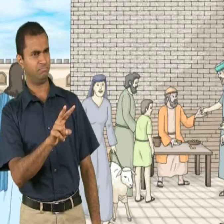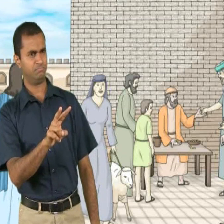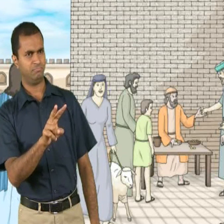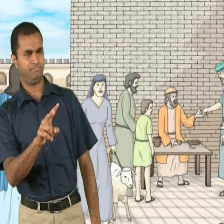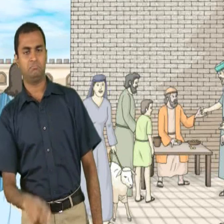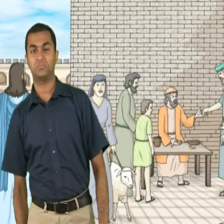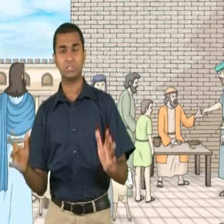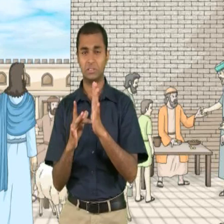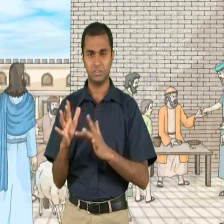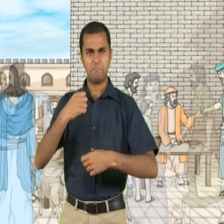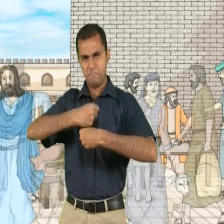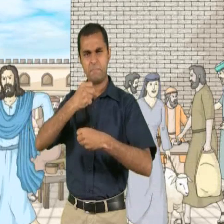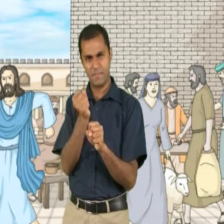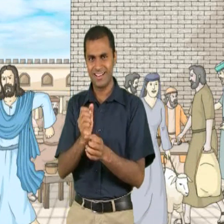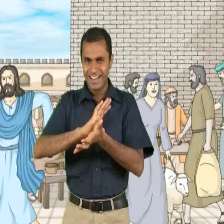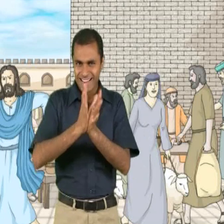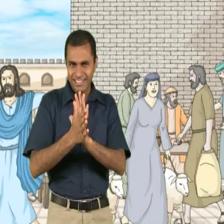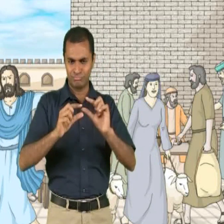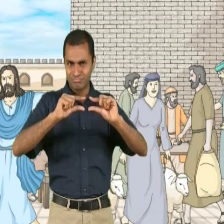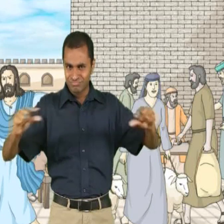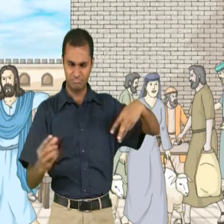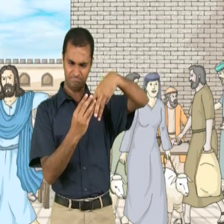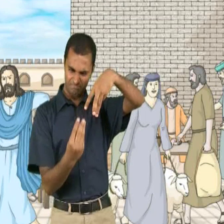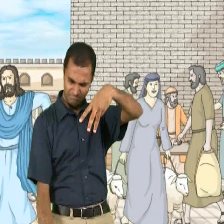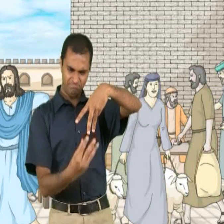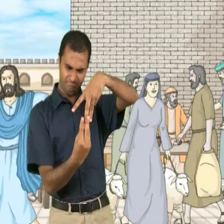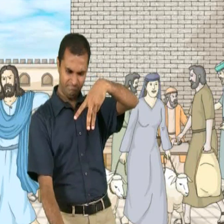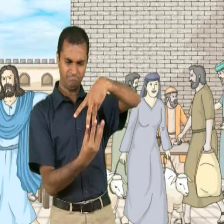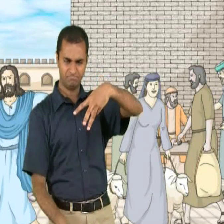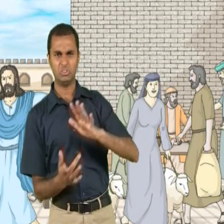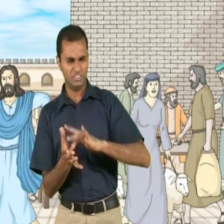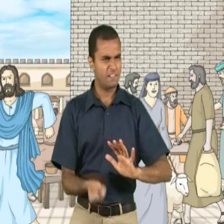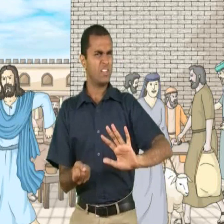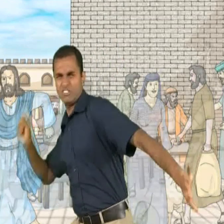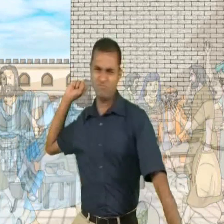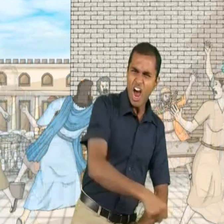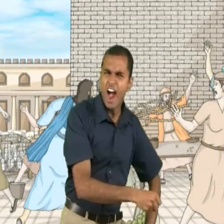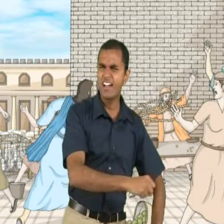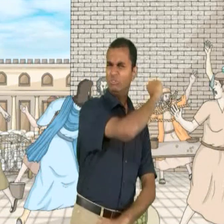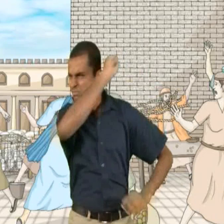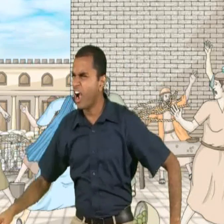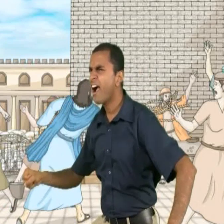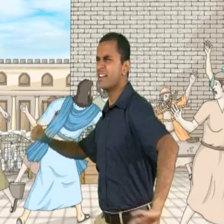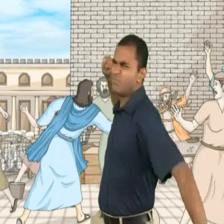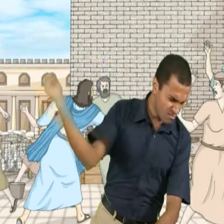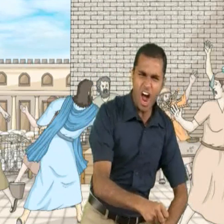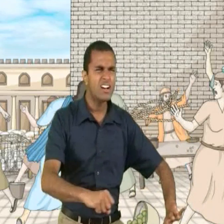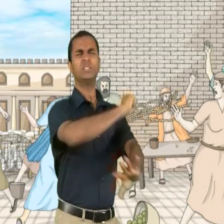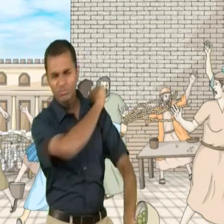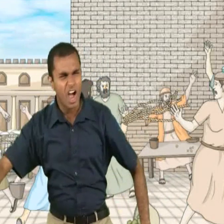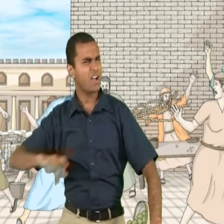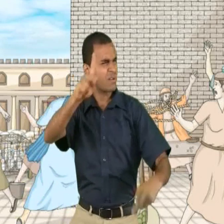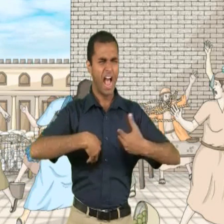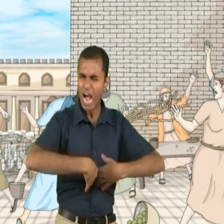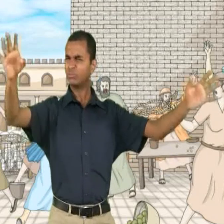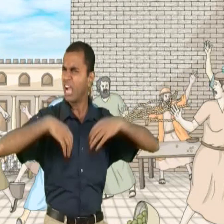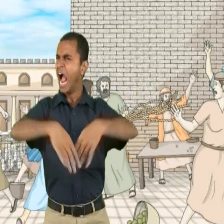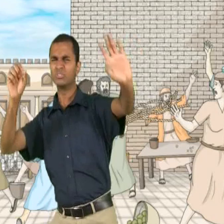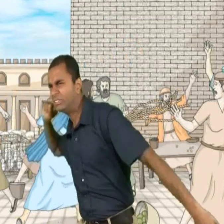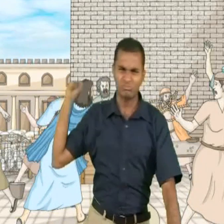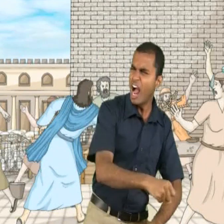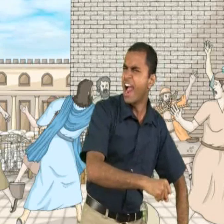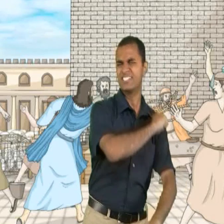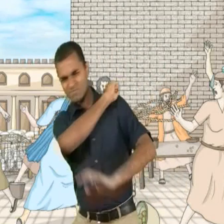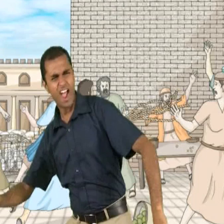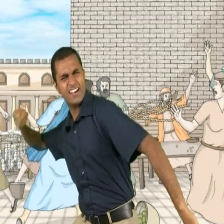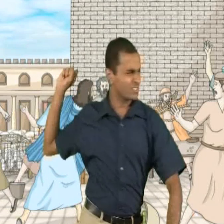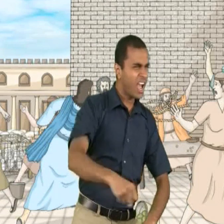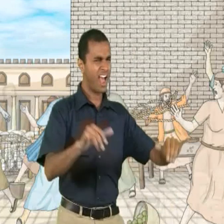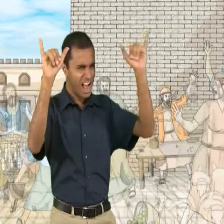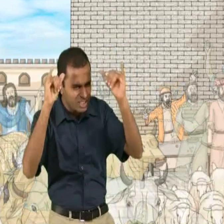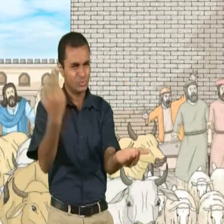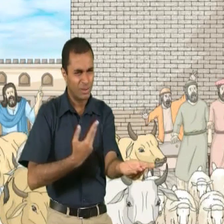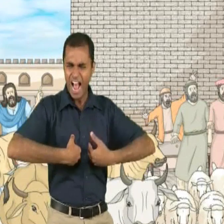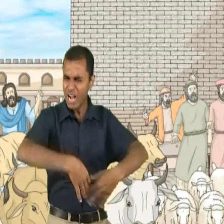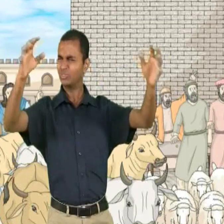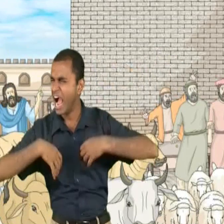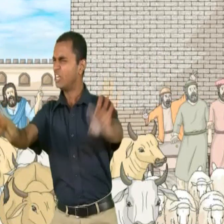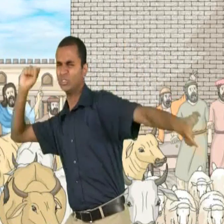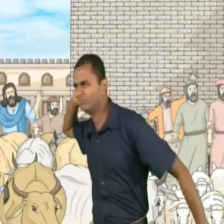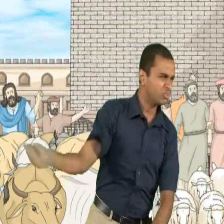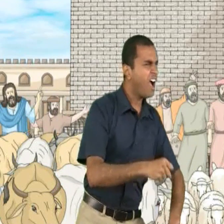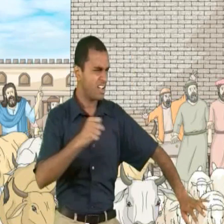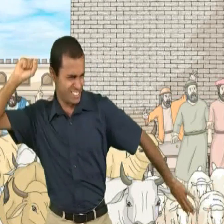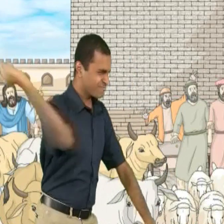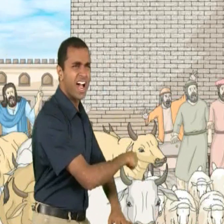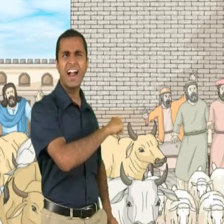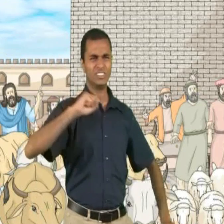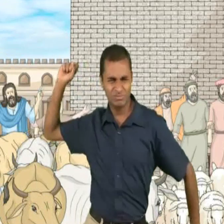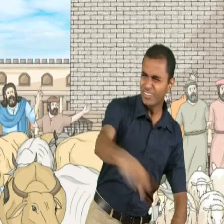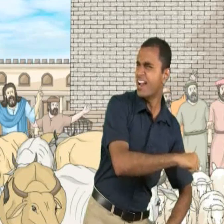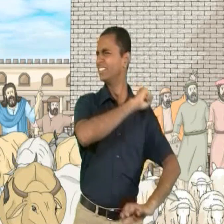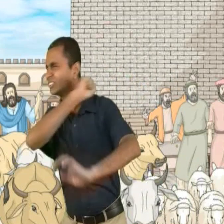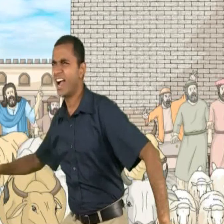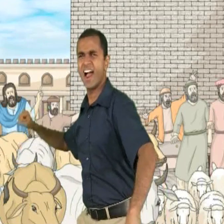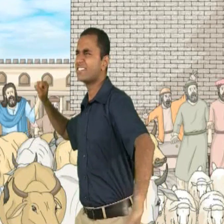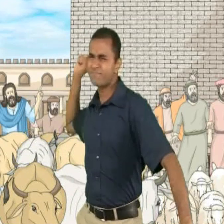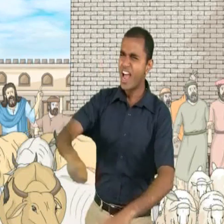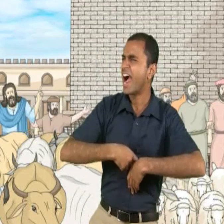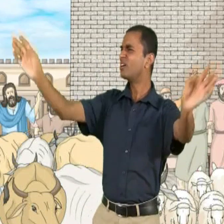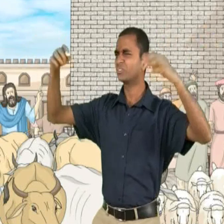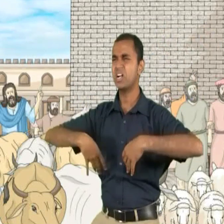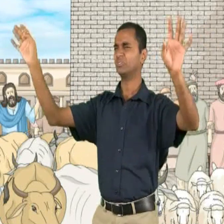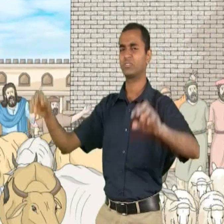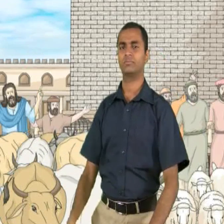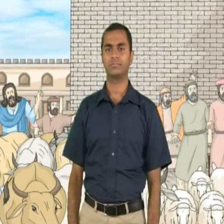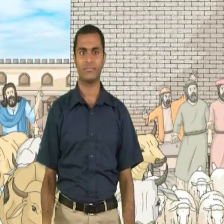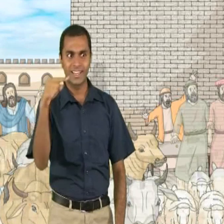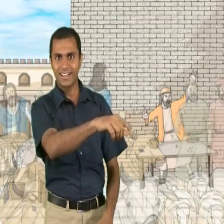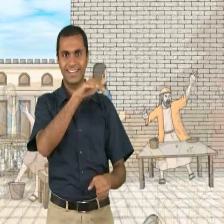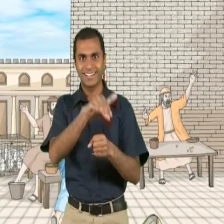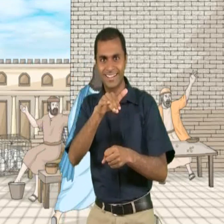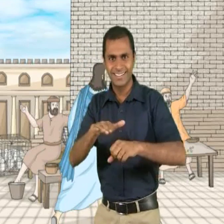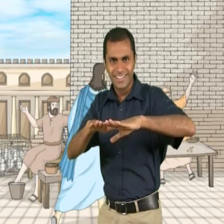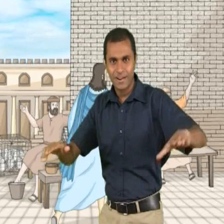So He made a whip out of cords and drove all from the temple courts, both sheep and cattle.